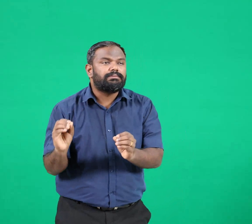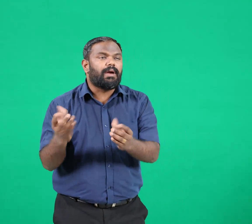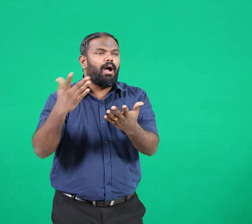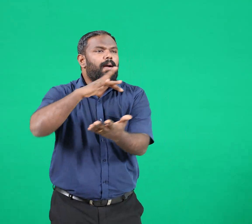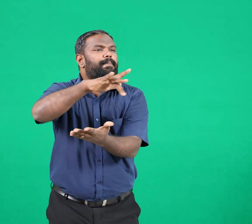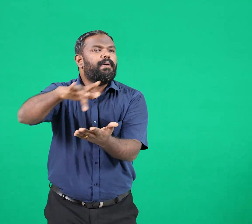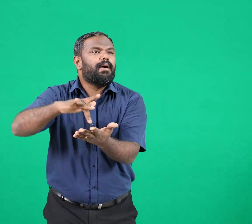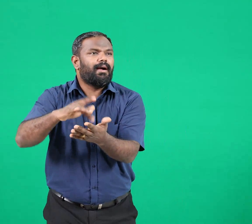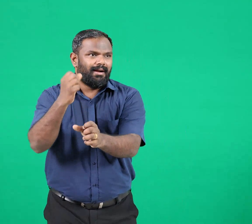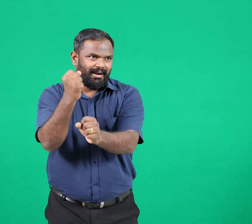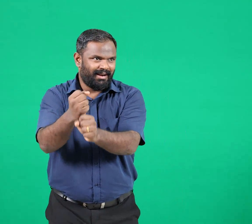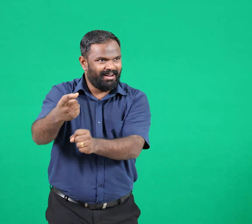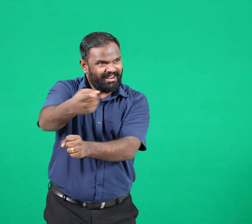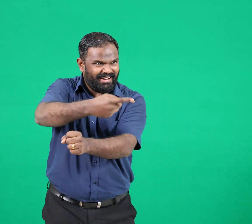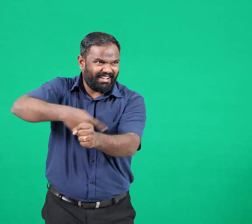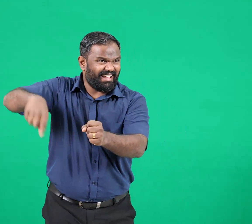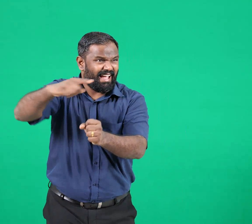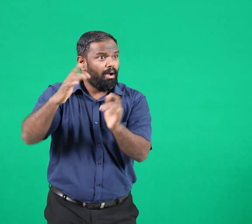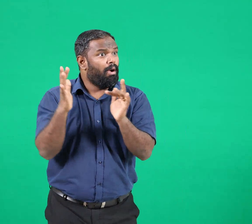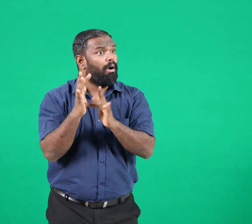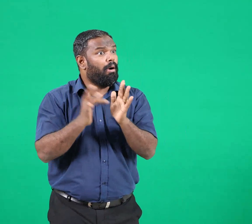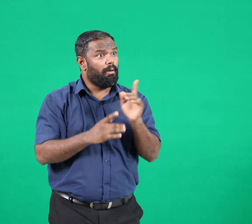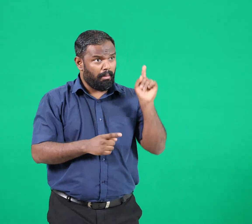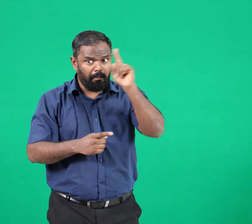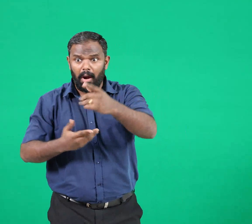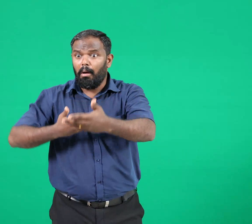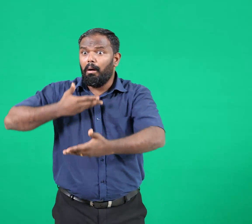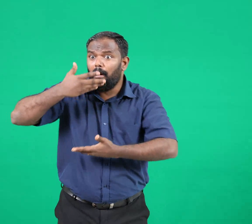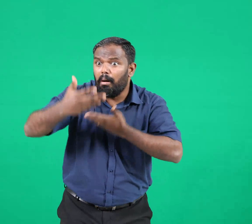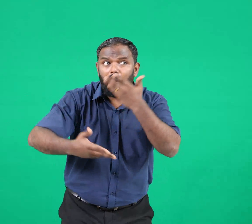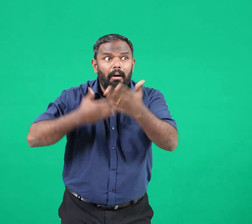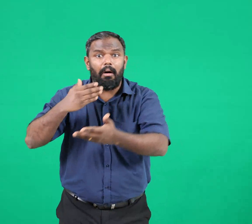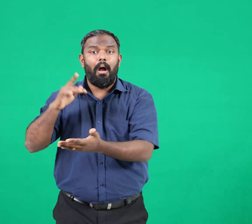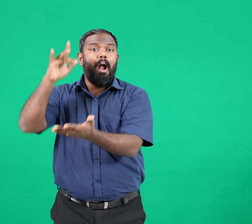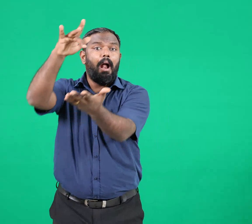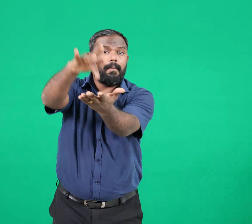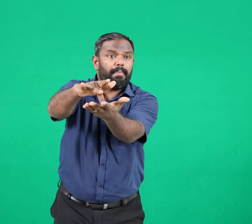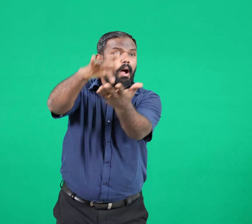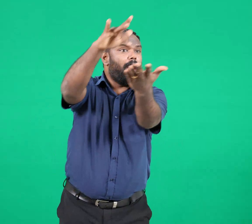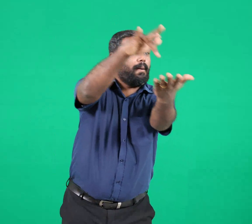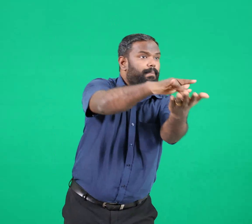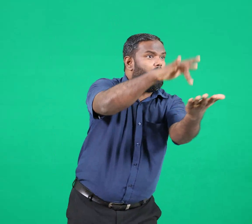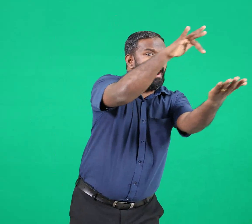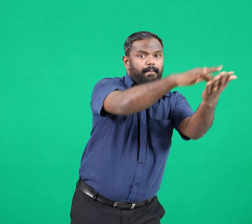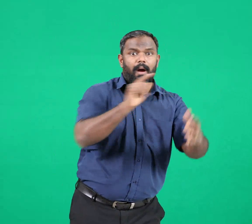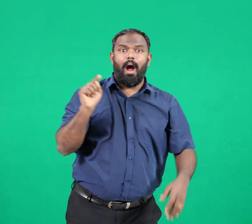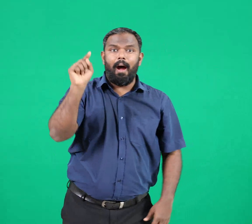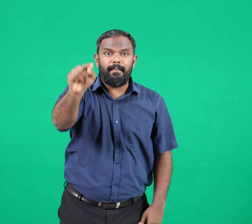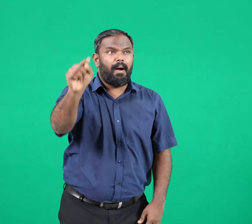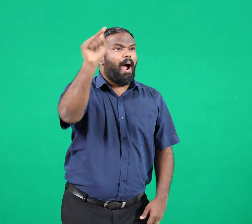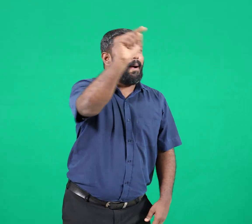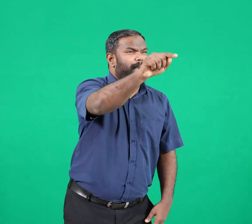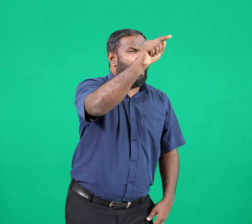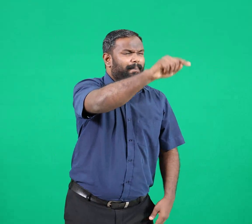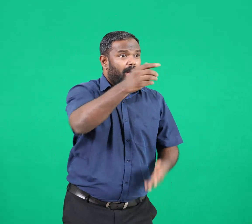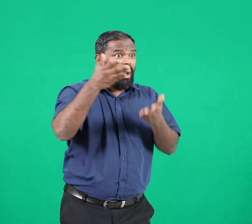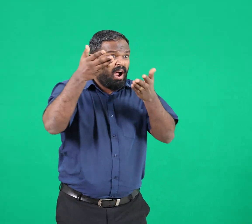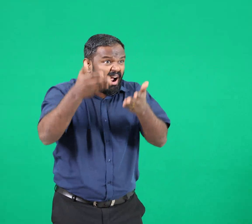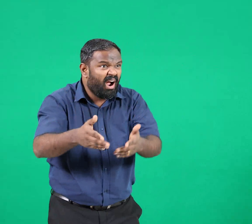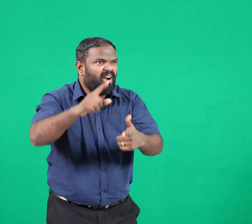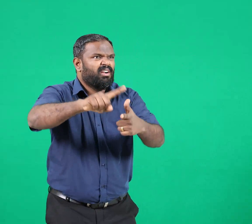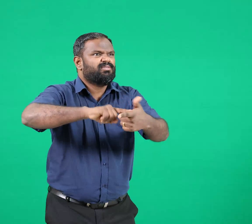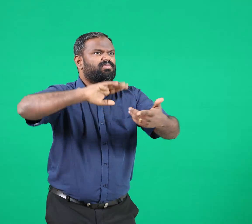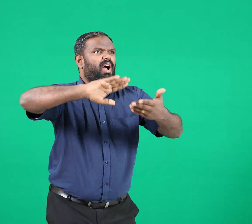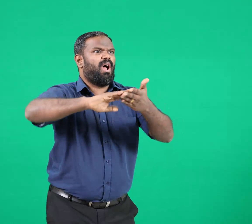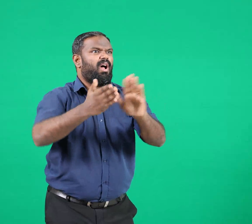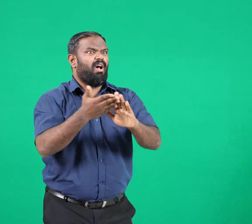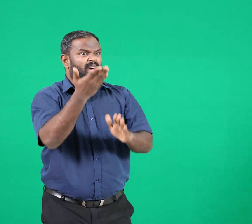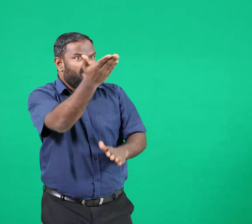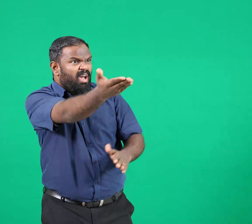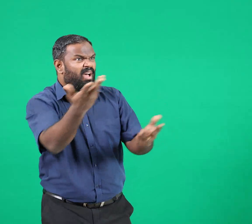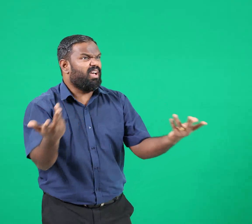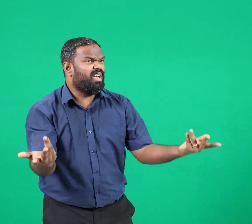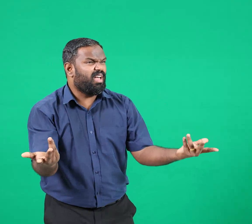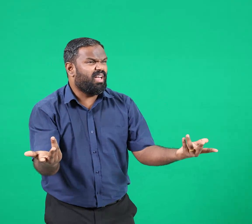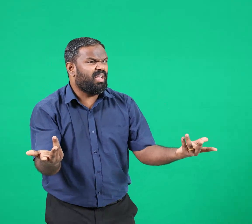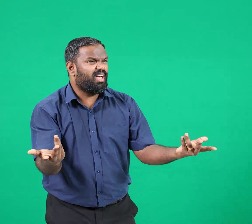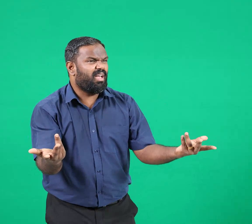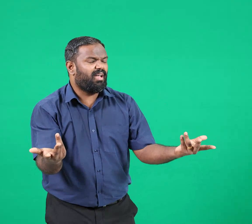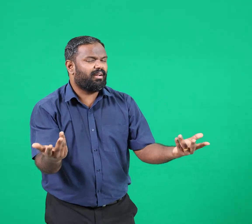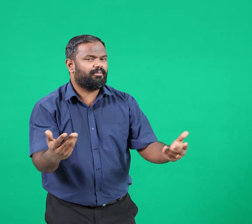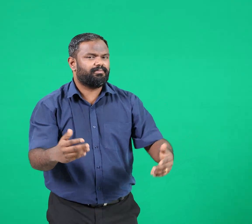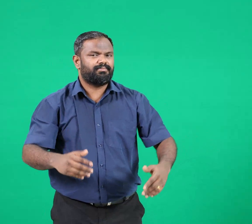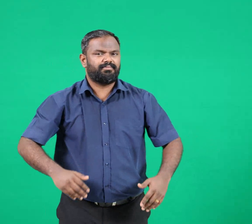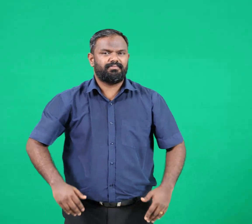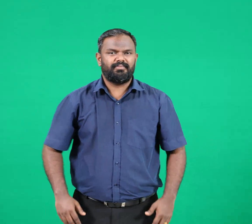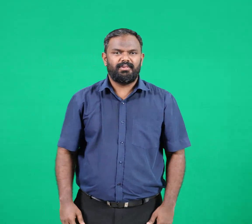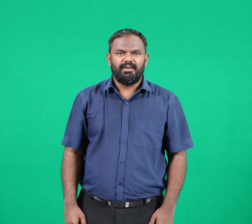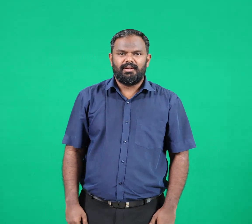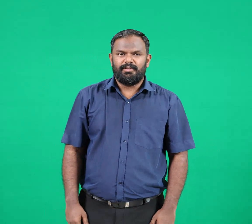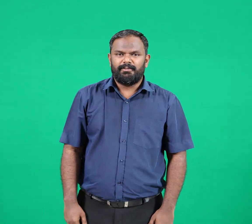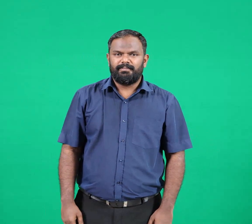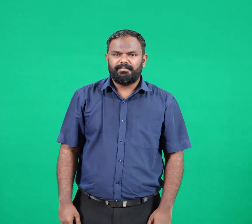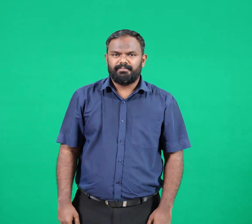He began in Galilee and has come all the way here."